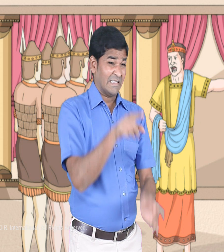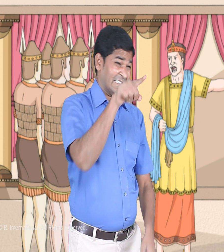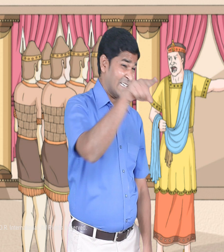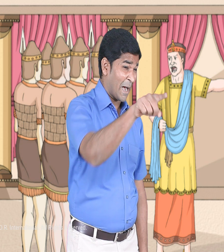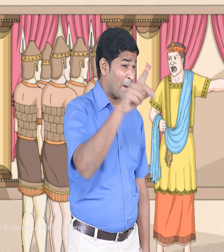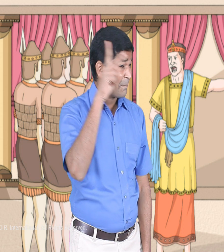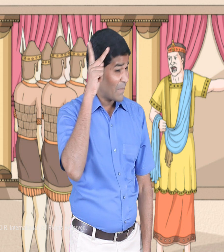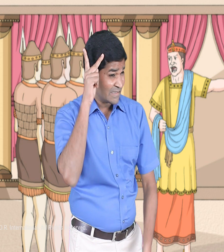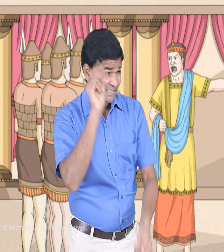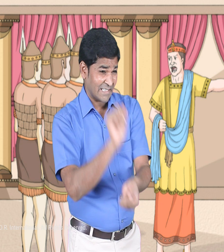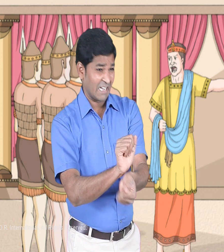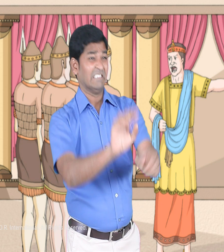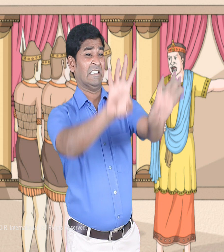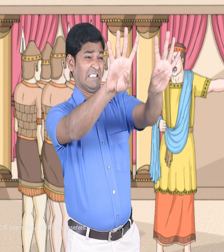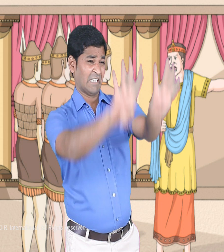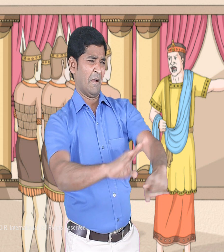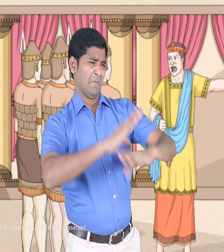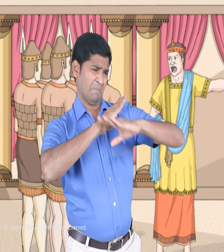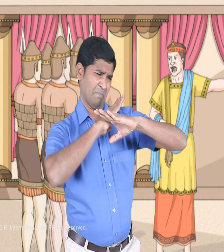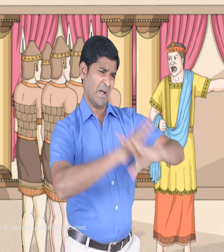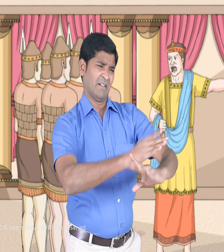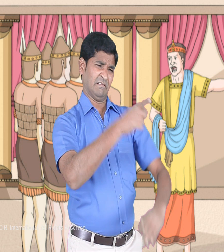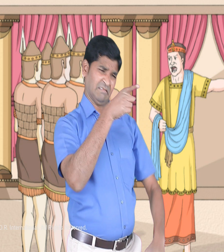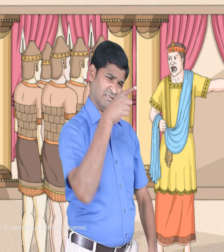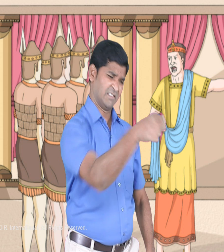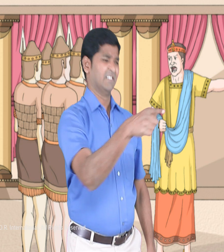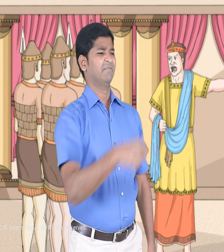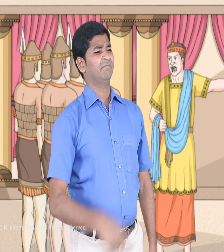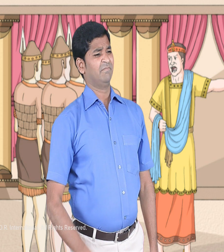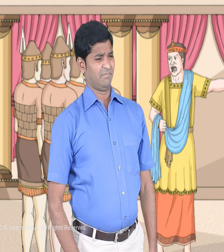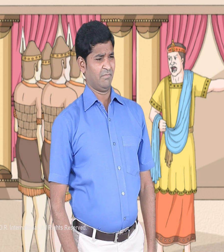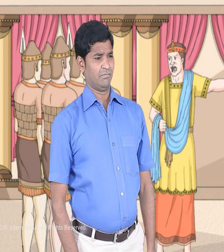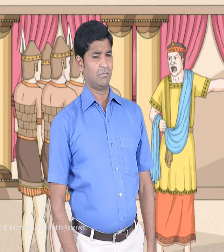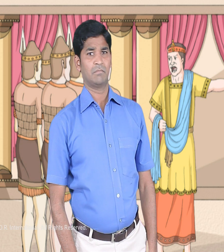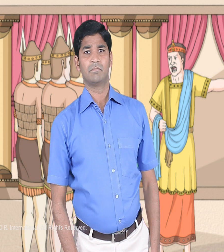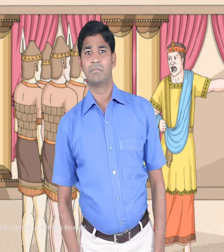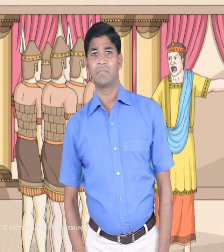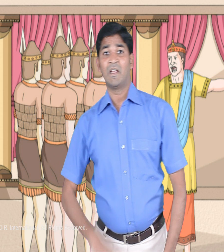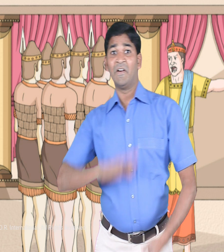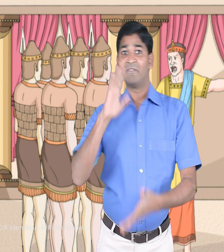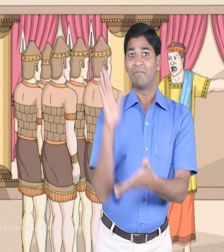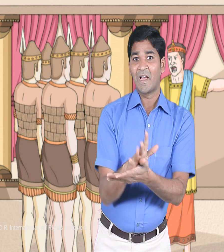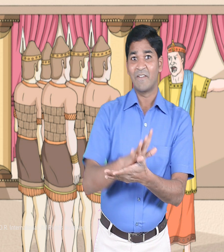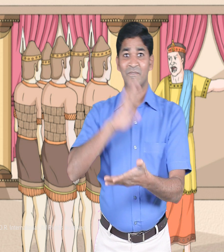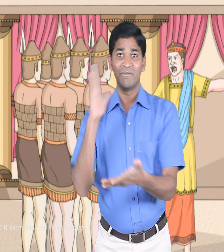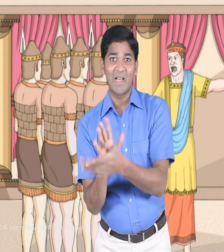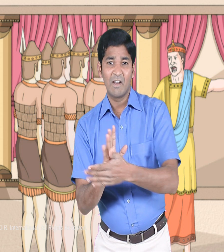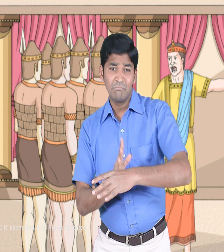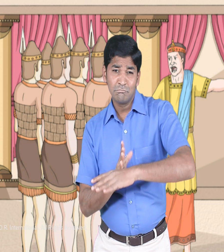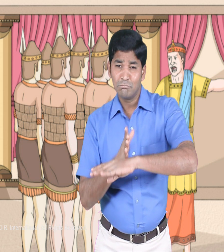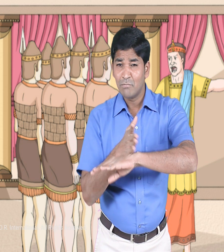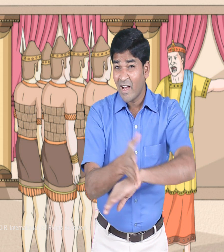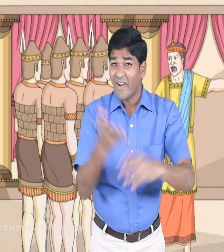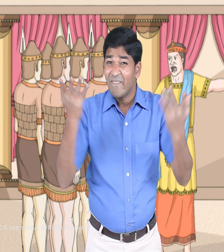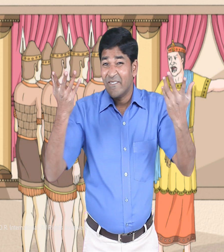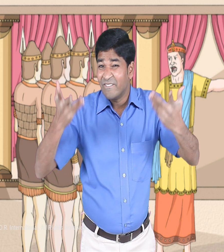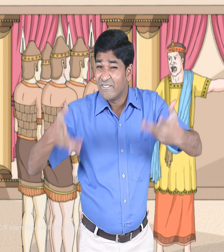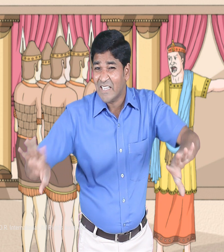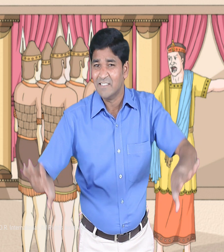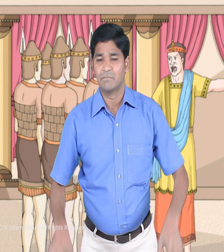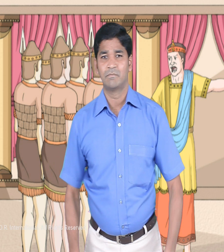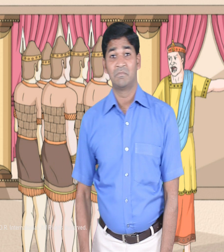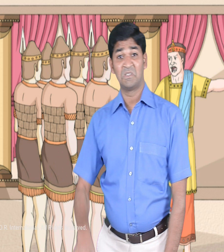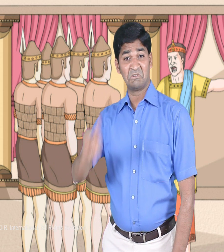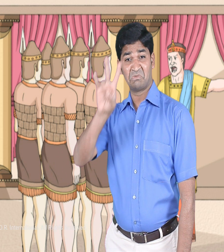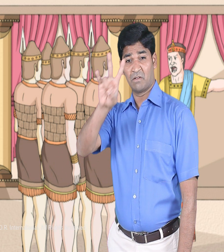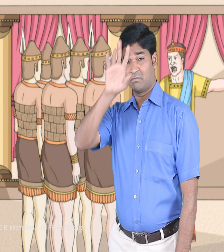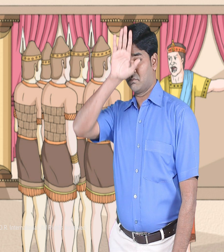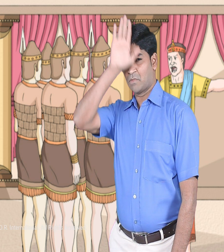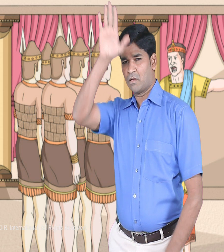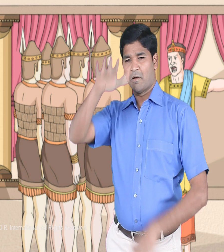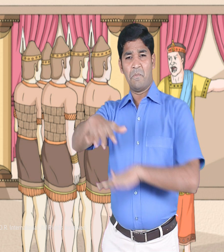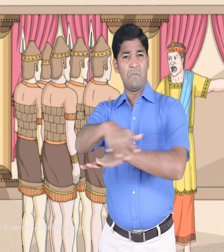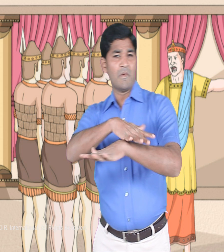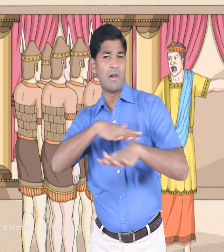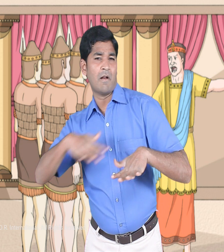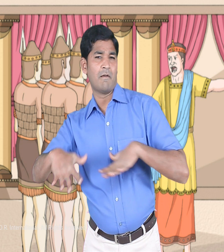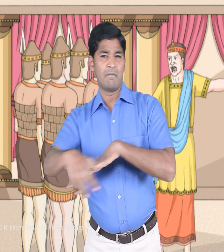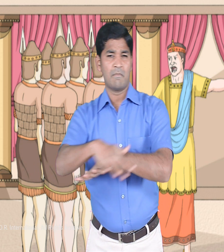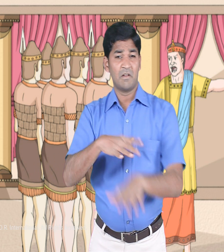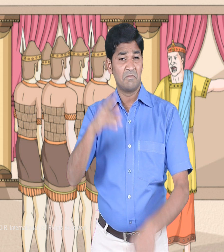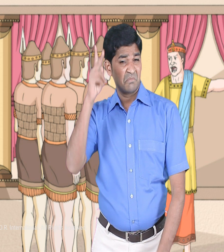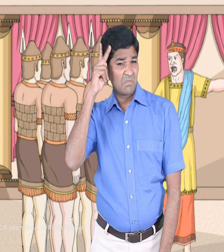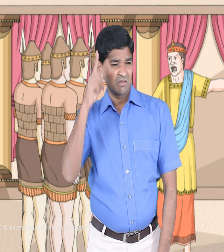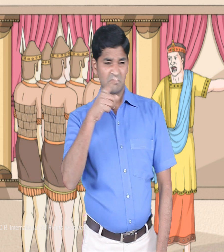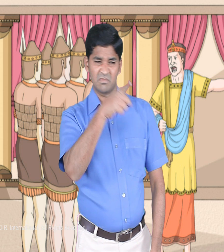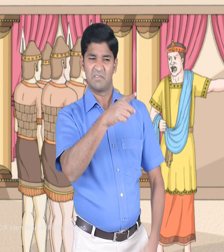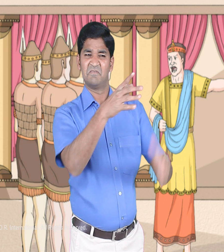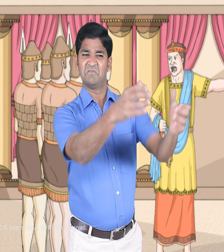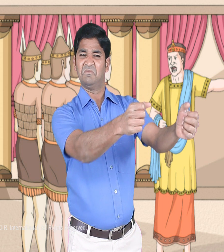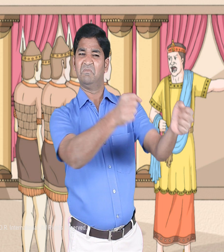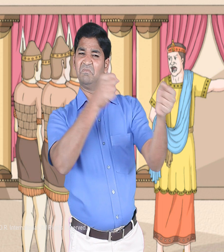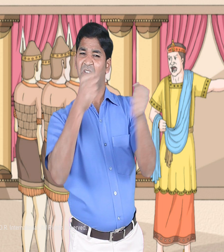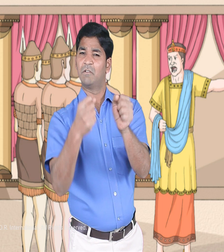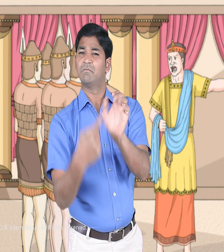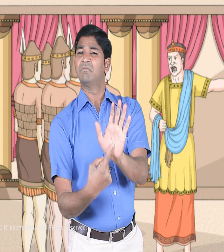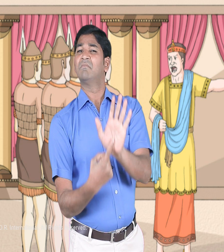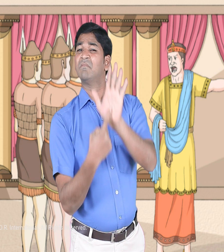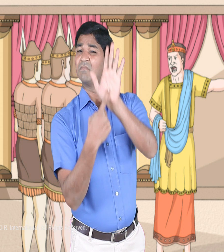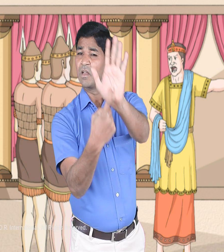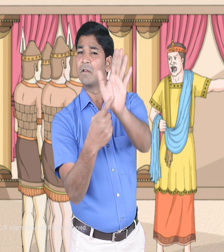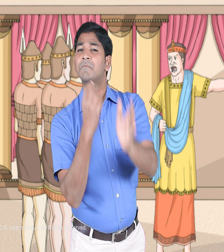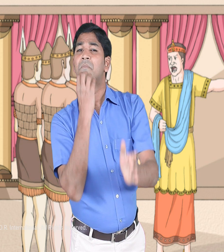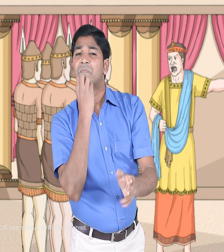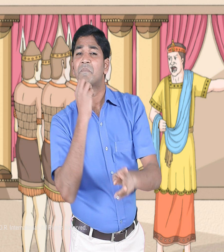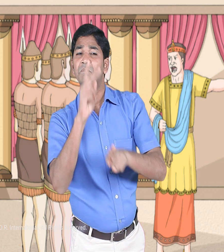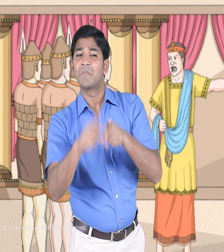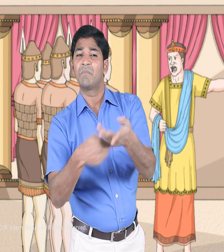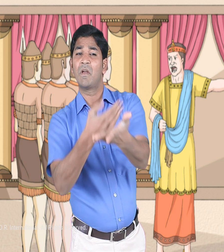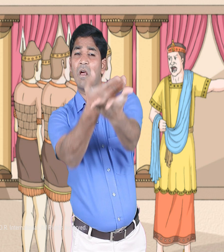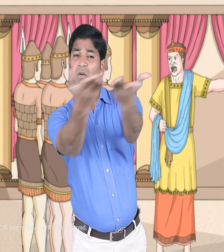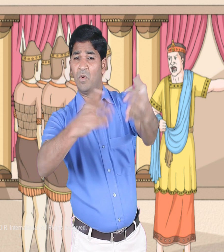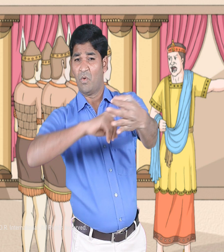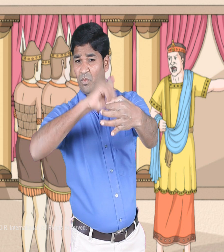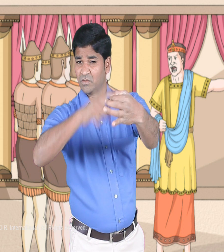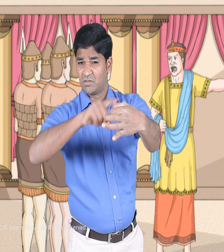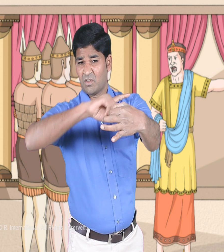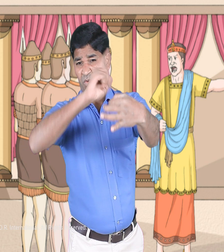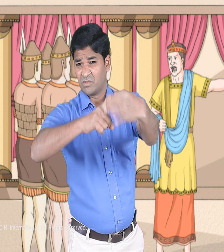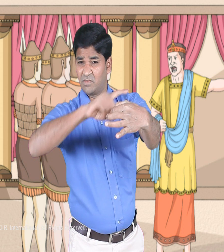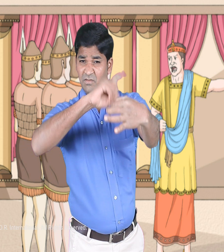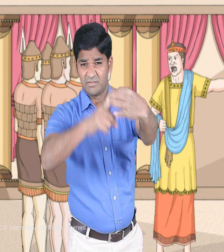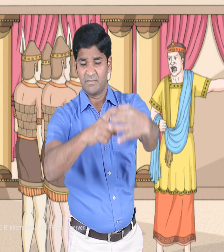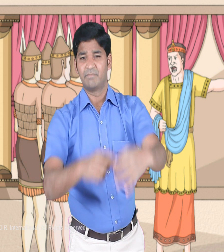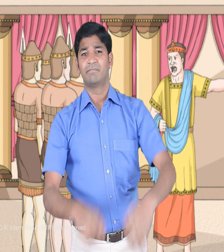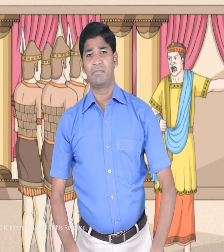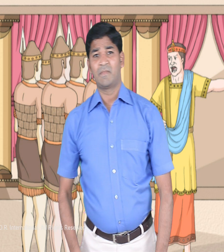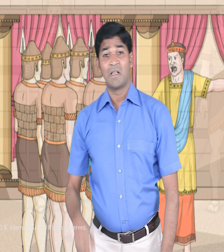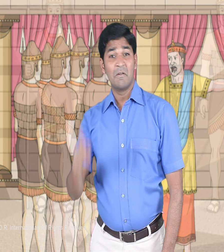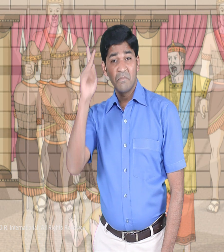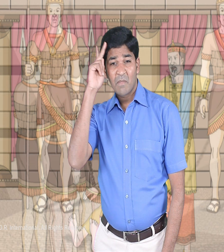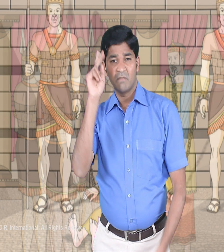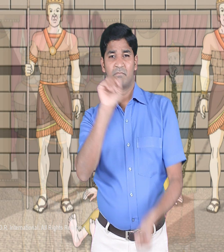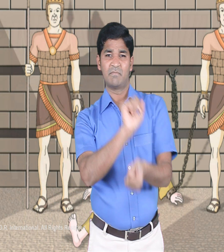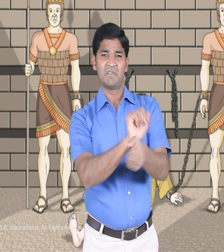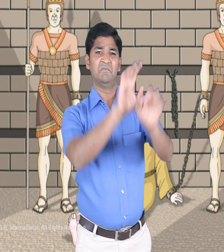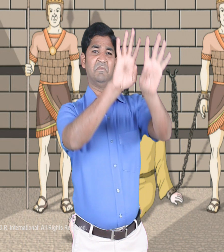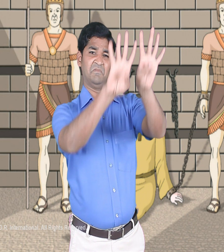Herod intended to bring him out to the people after the Passover.